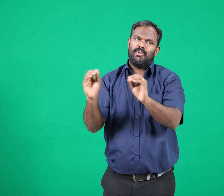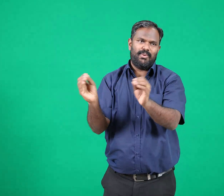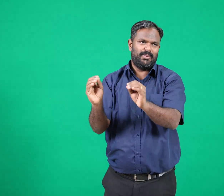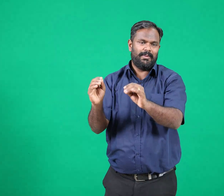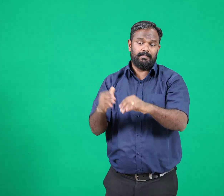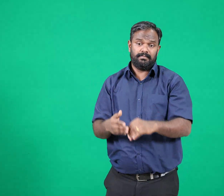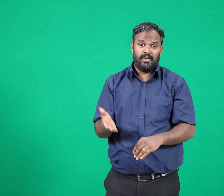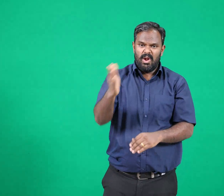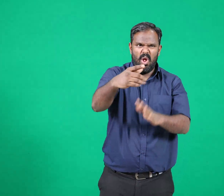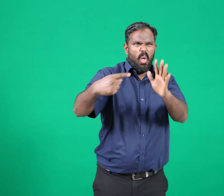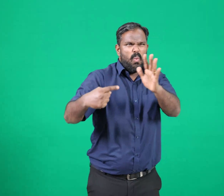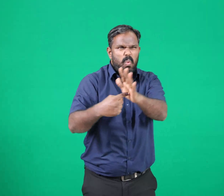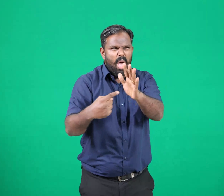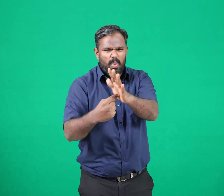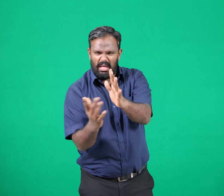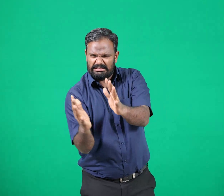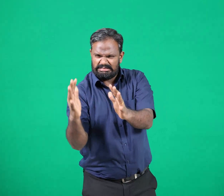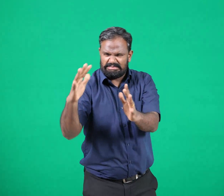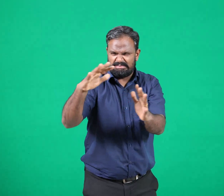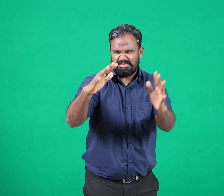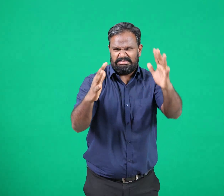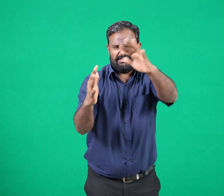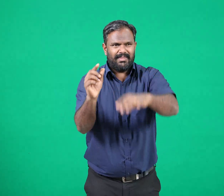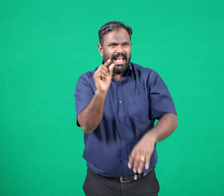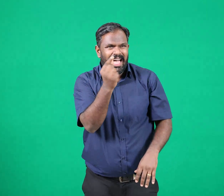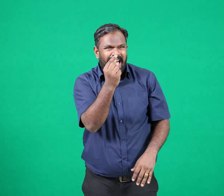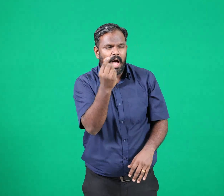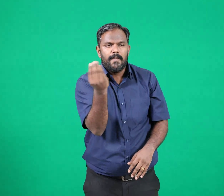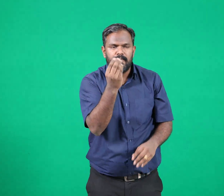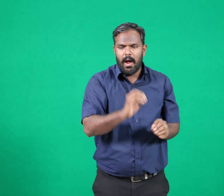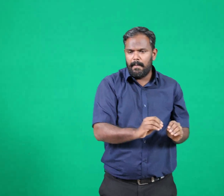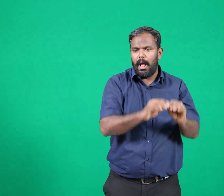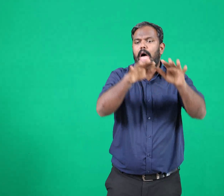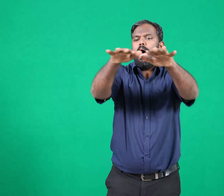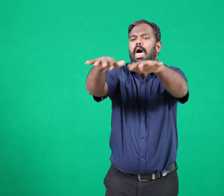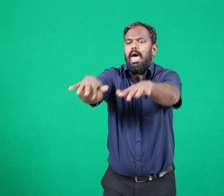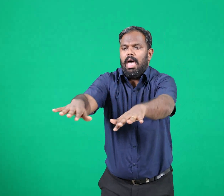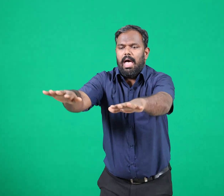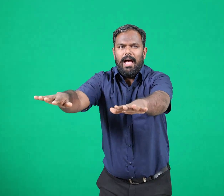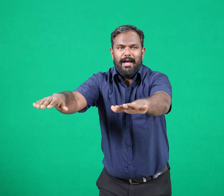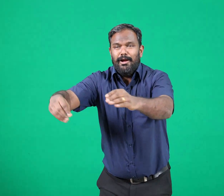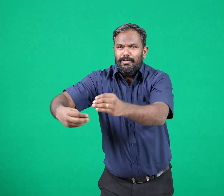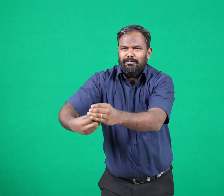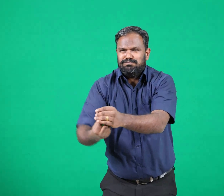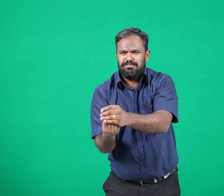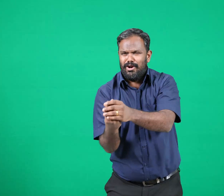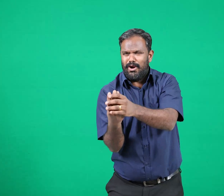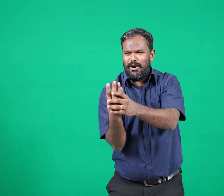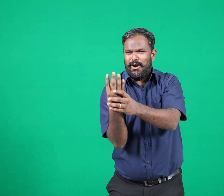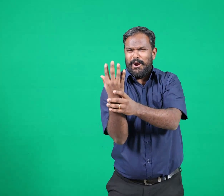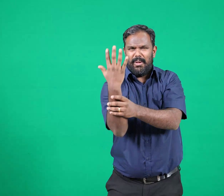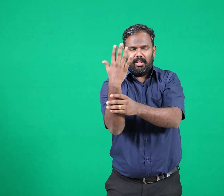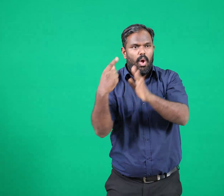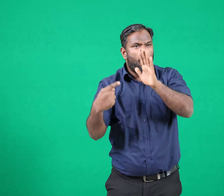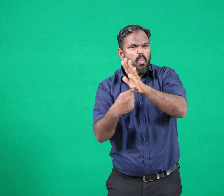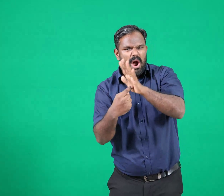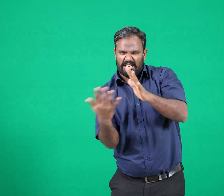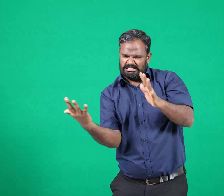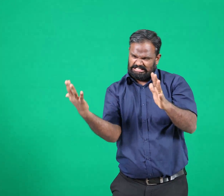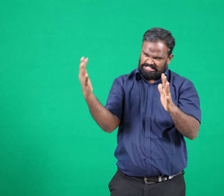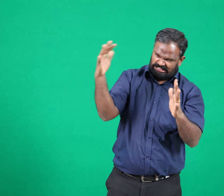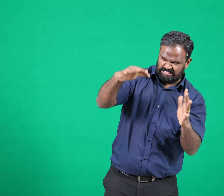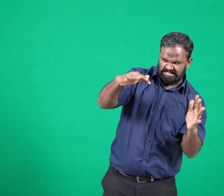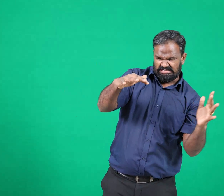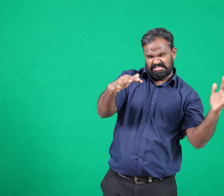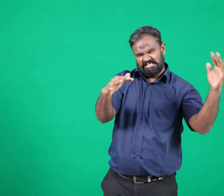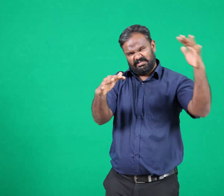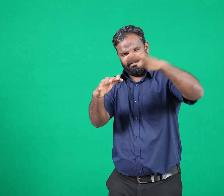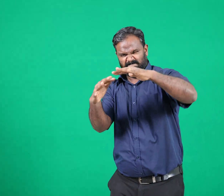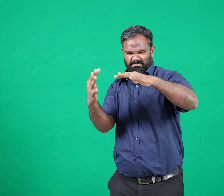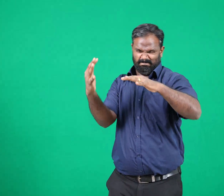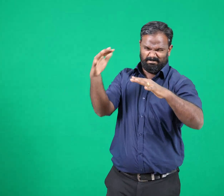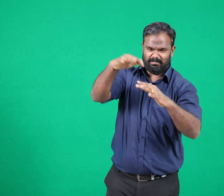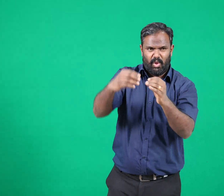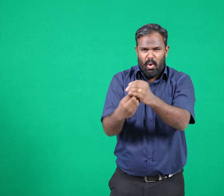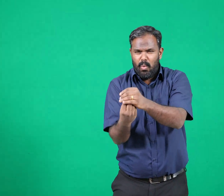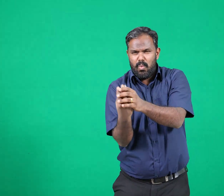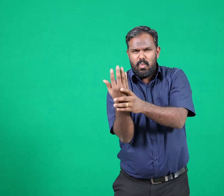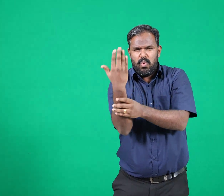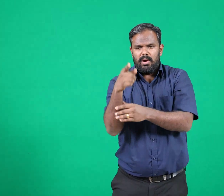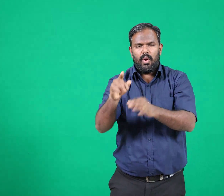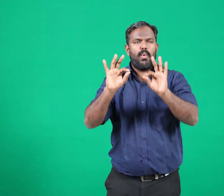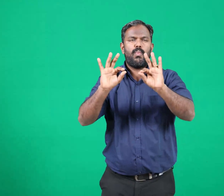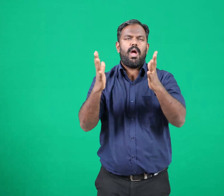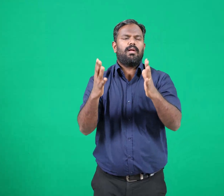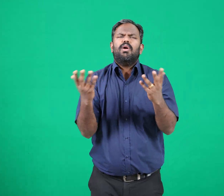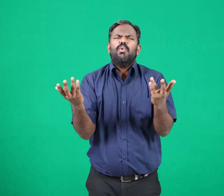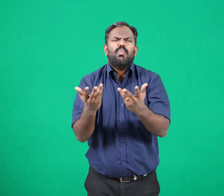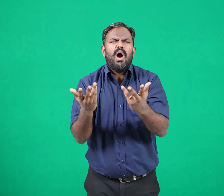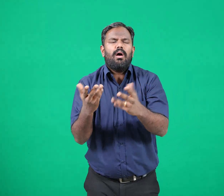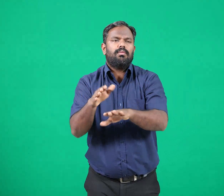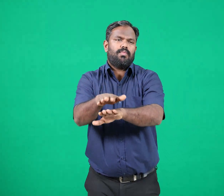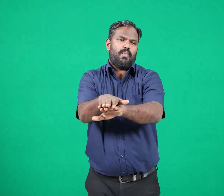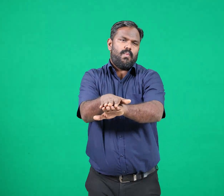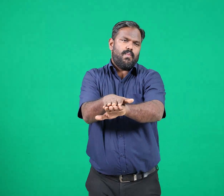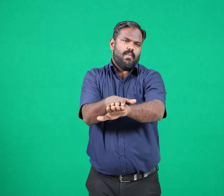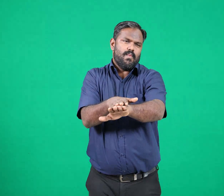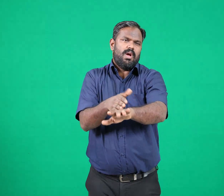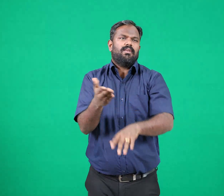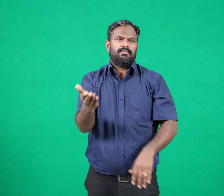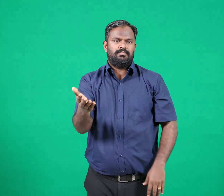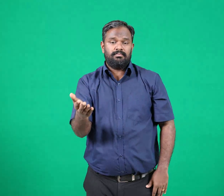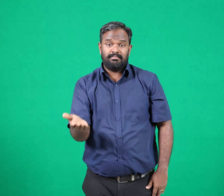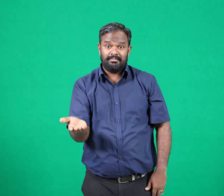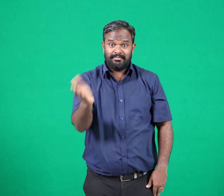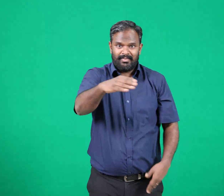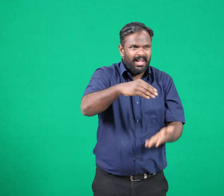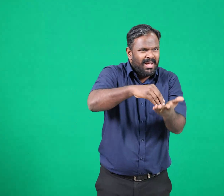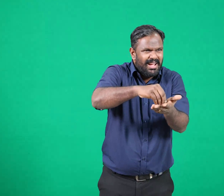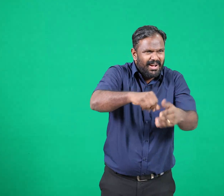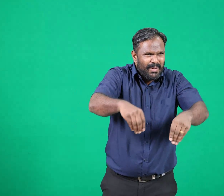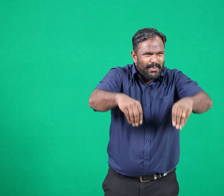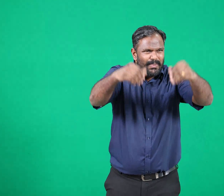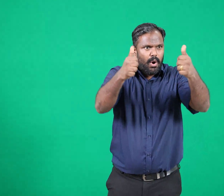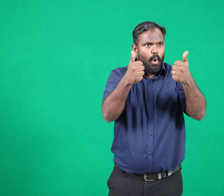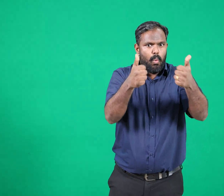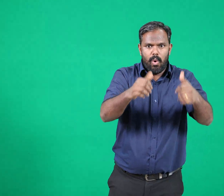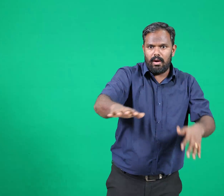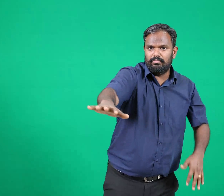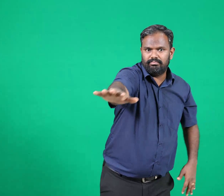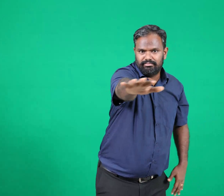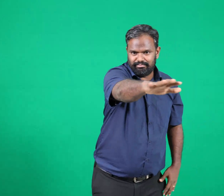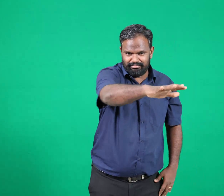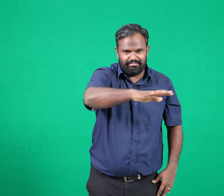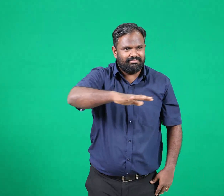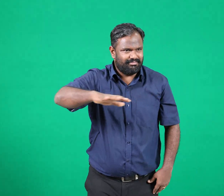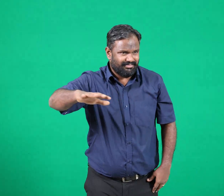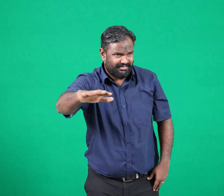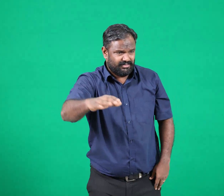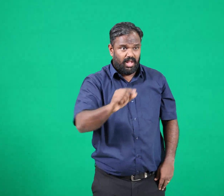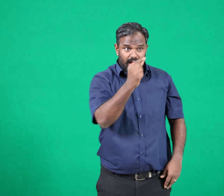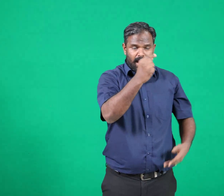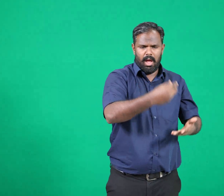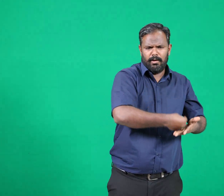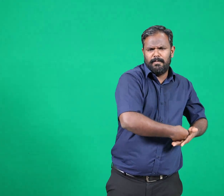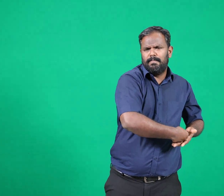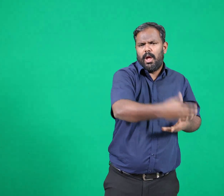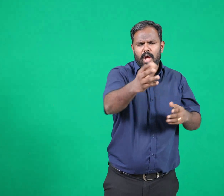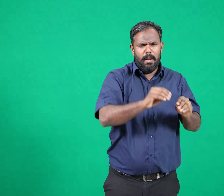Other seed fell among thorns, which grew up with it and choked the seedlings.